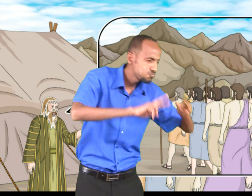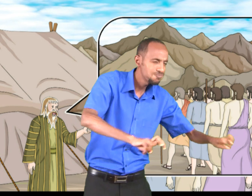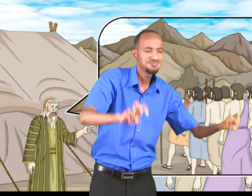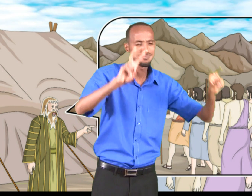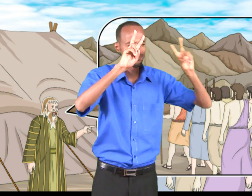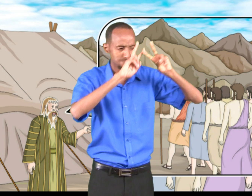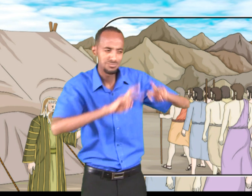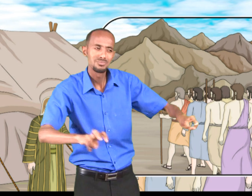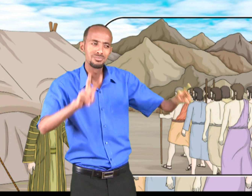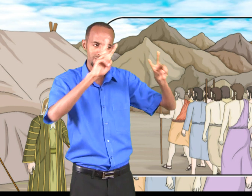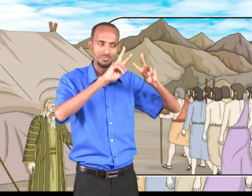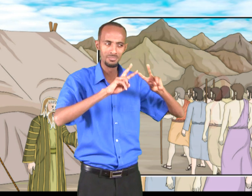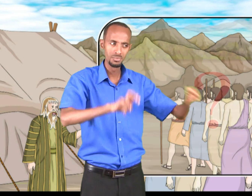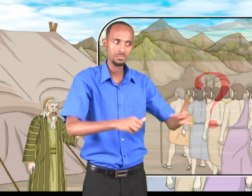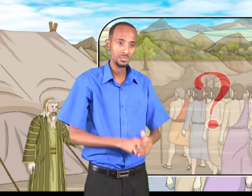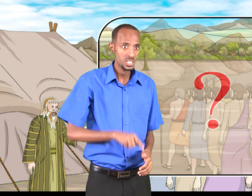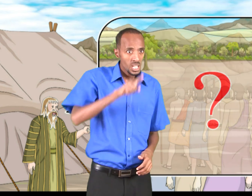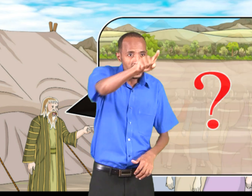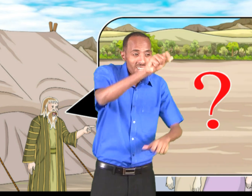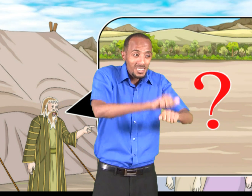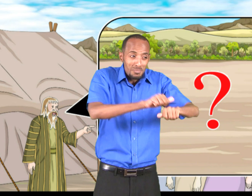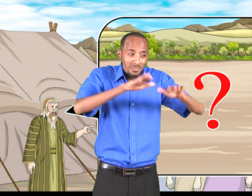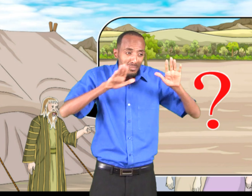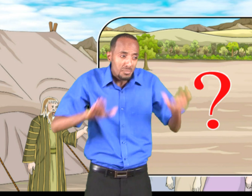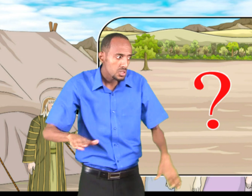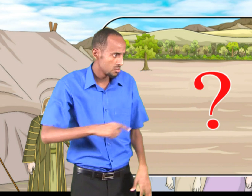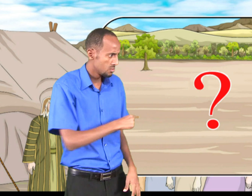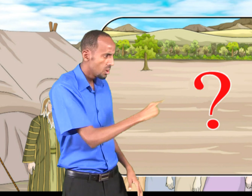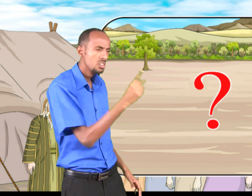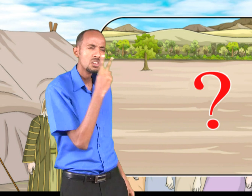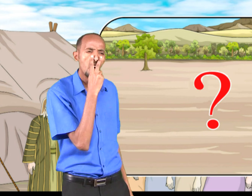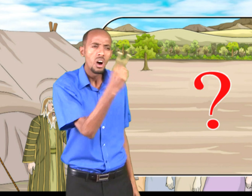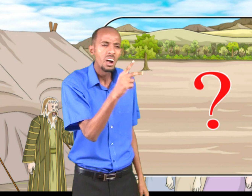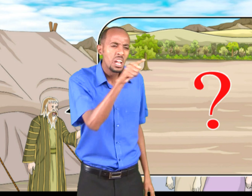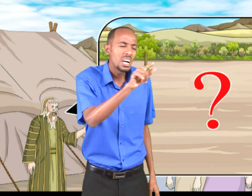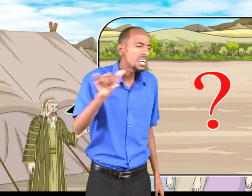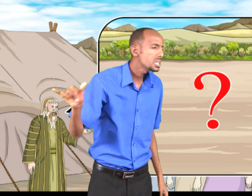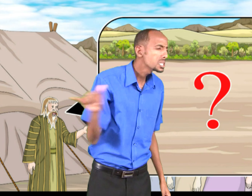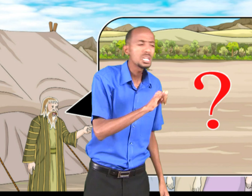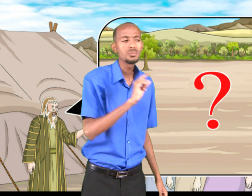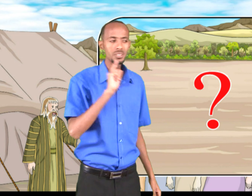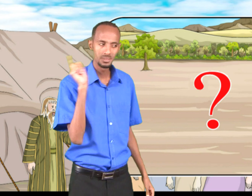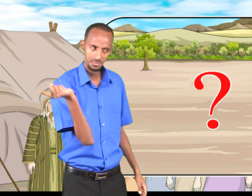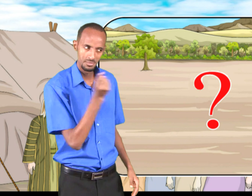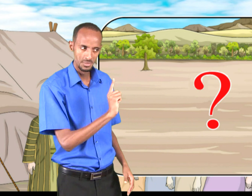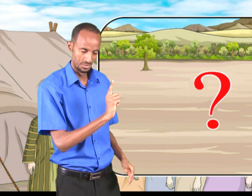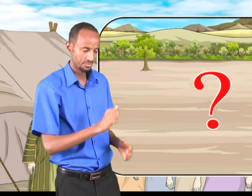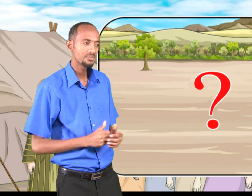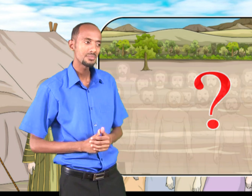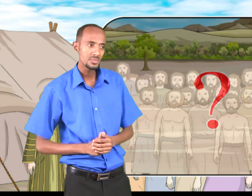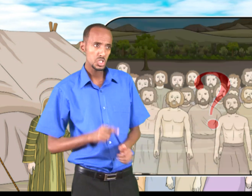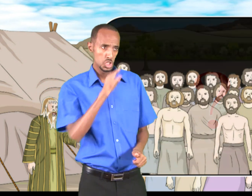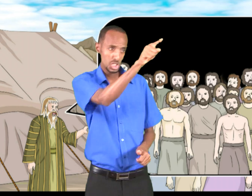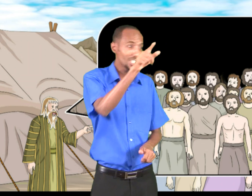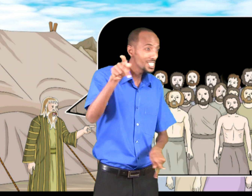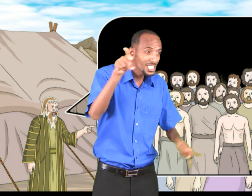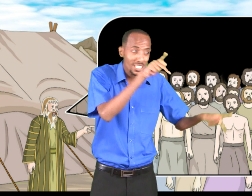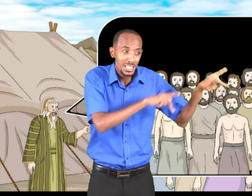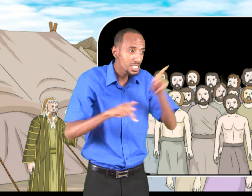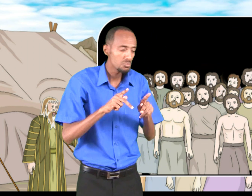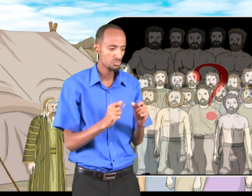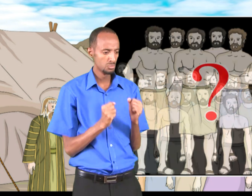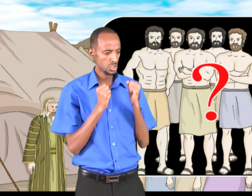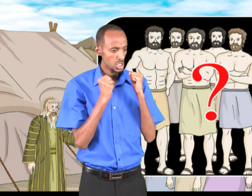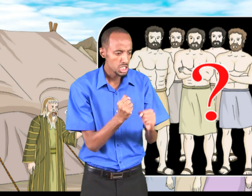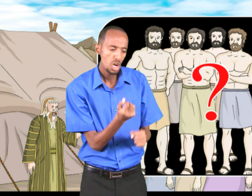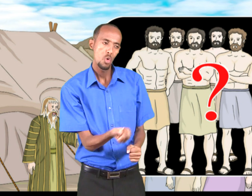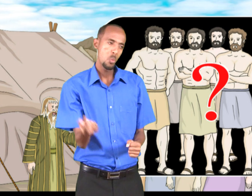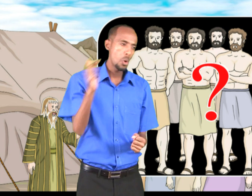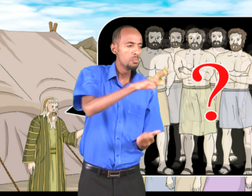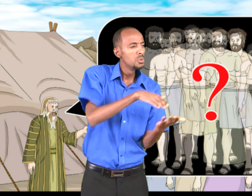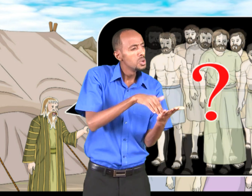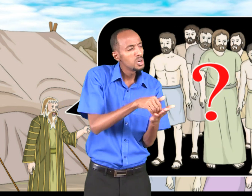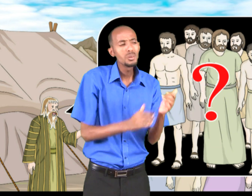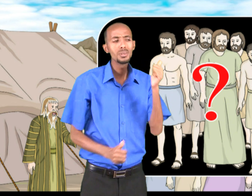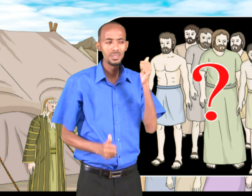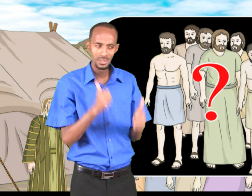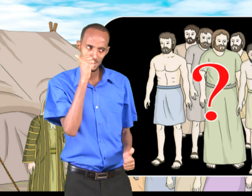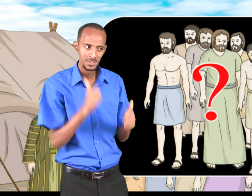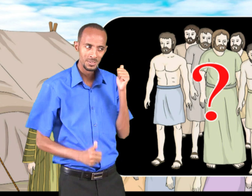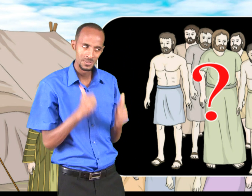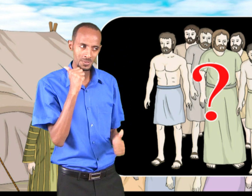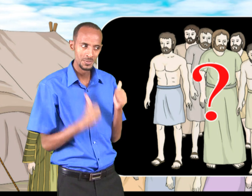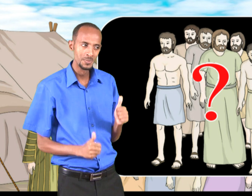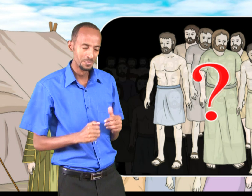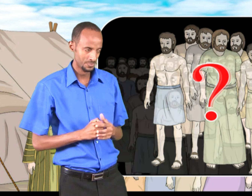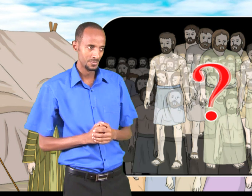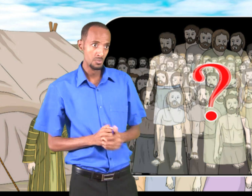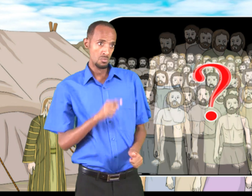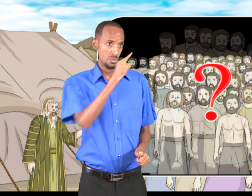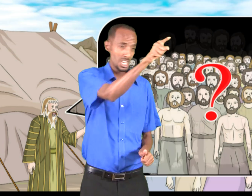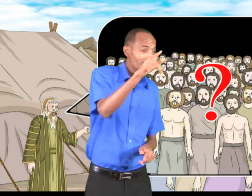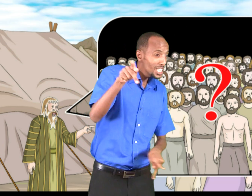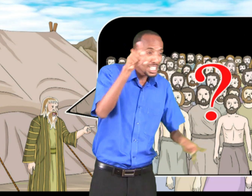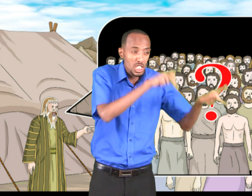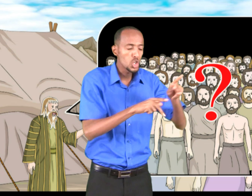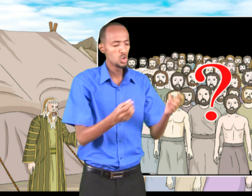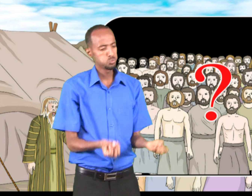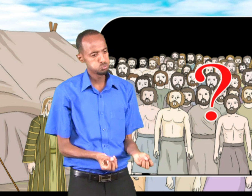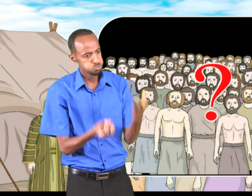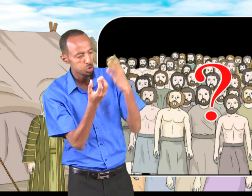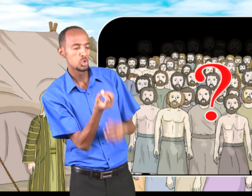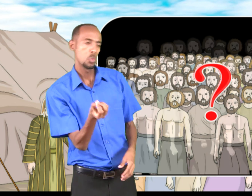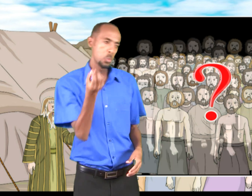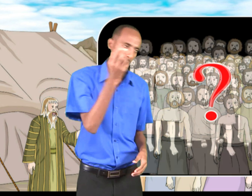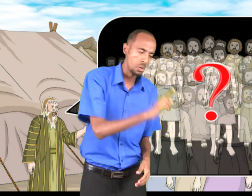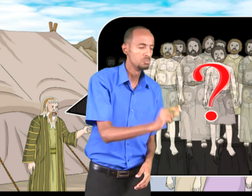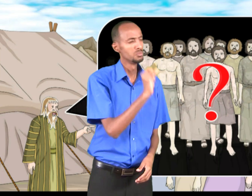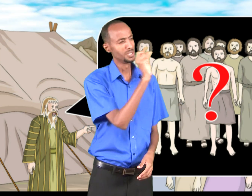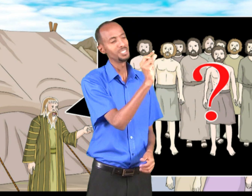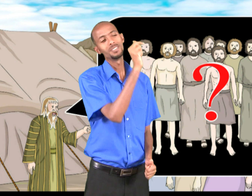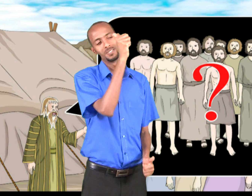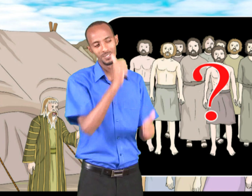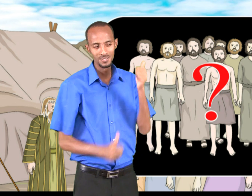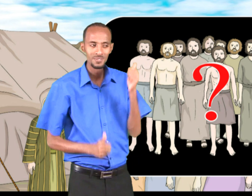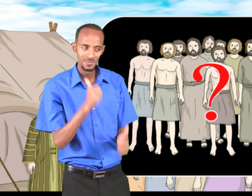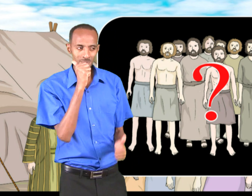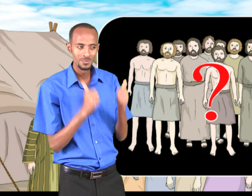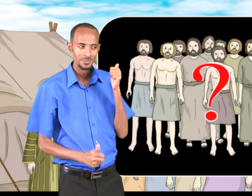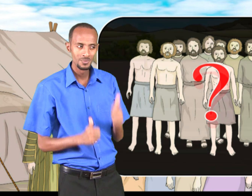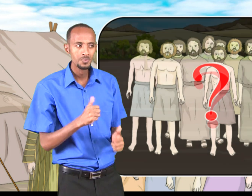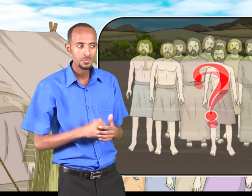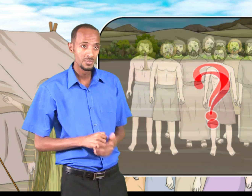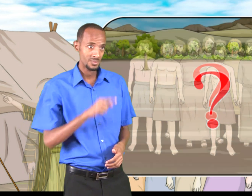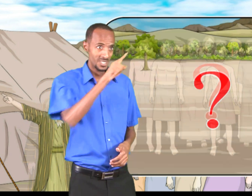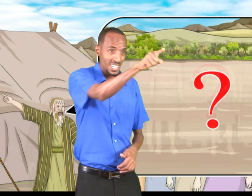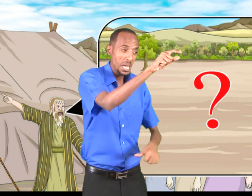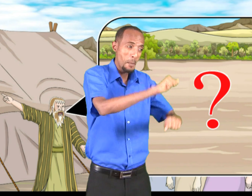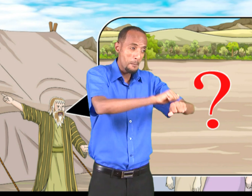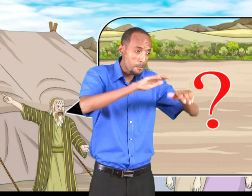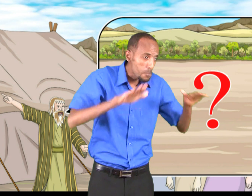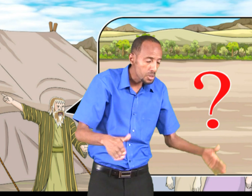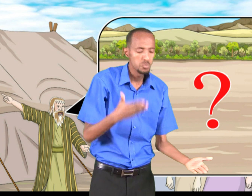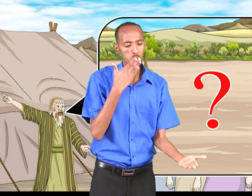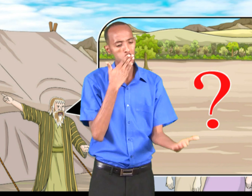See what the land is like and whether its people are strong or weak, few or many.